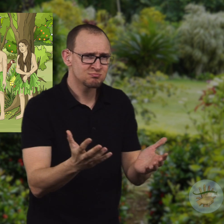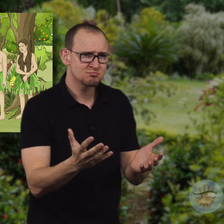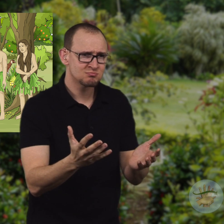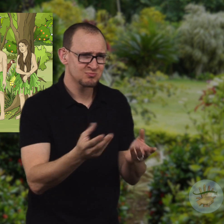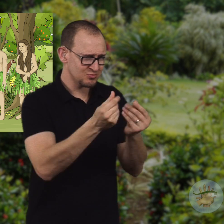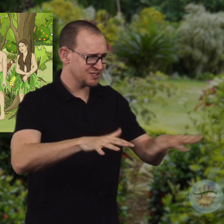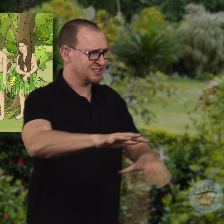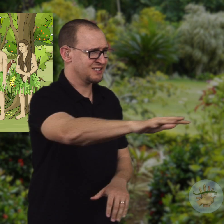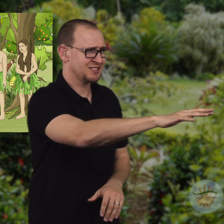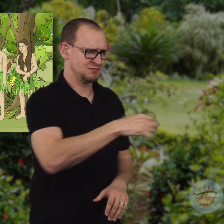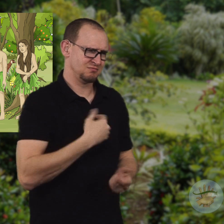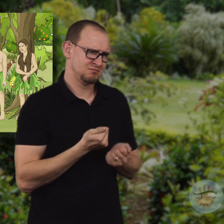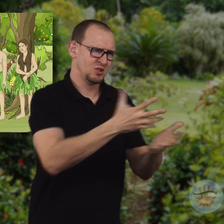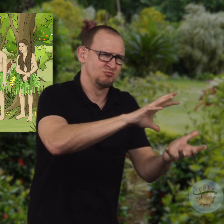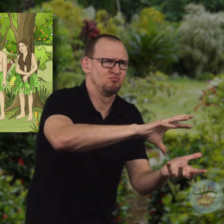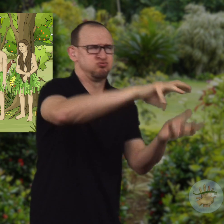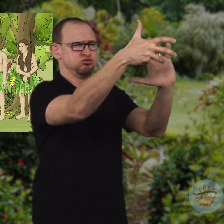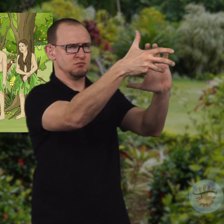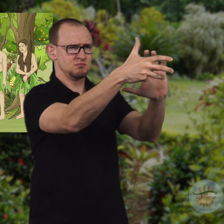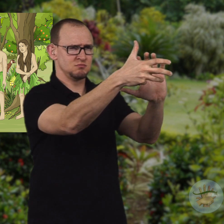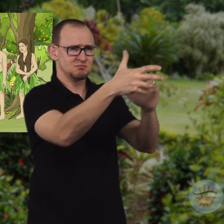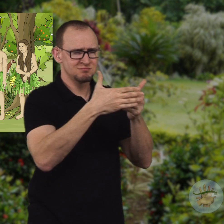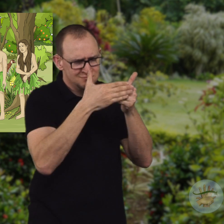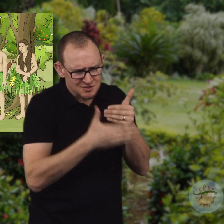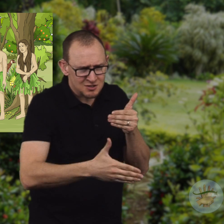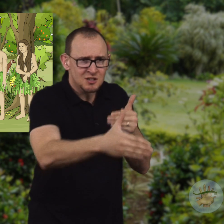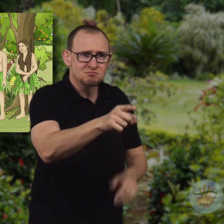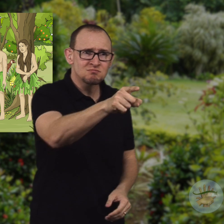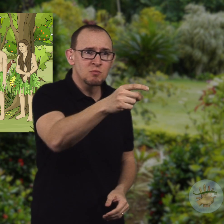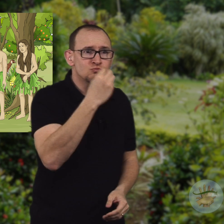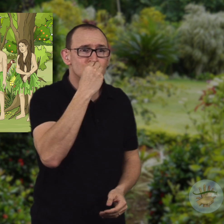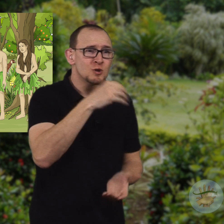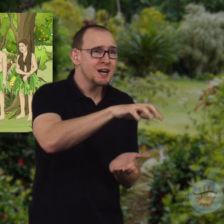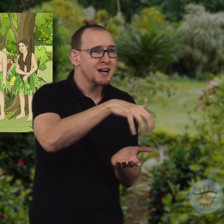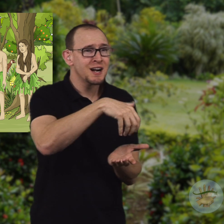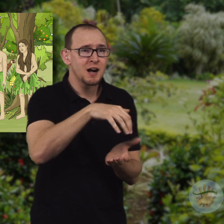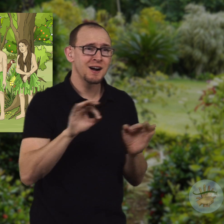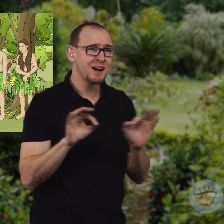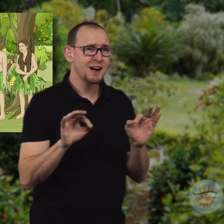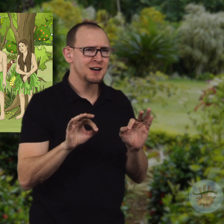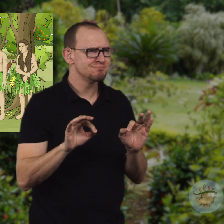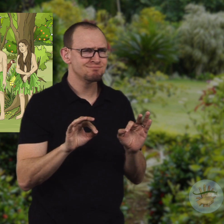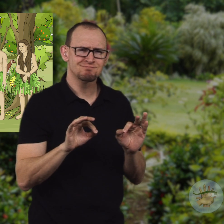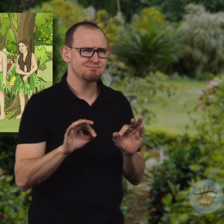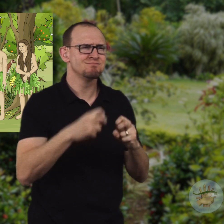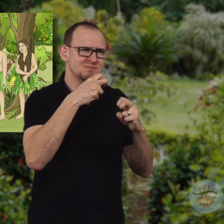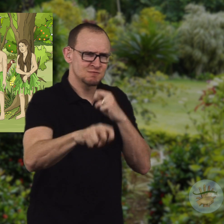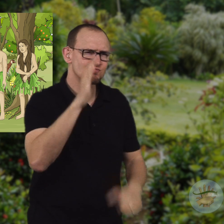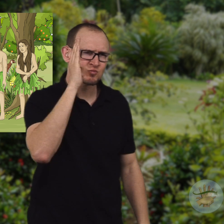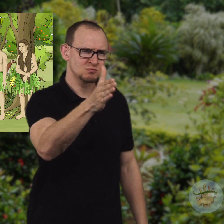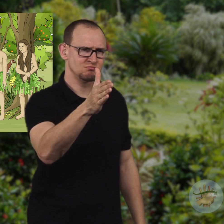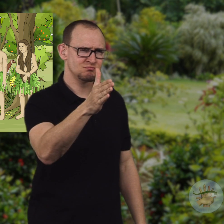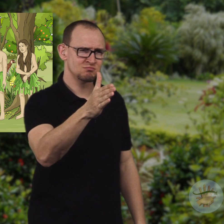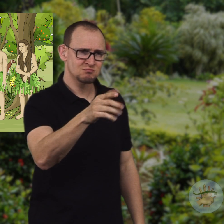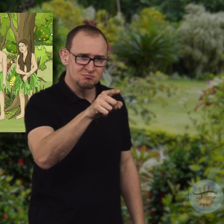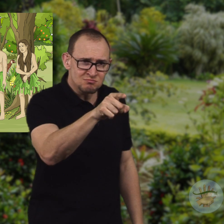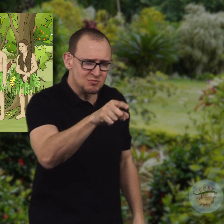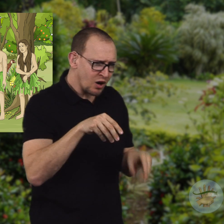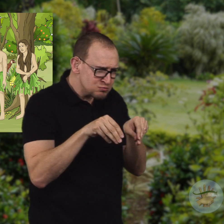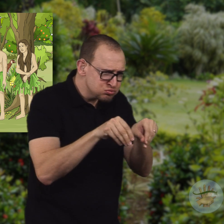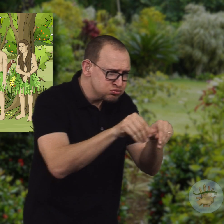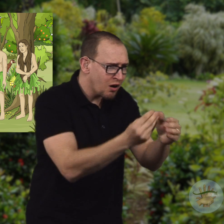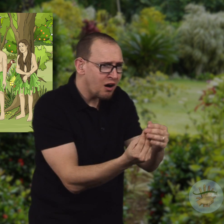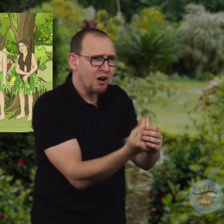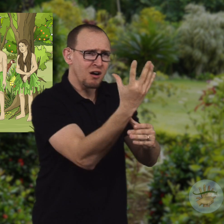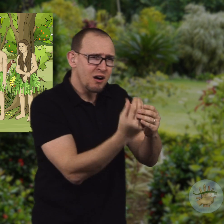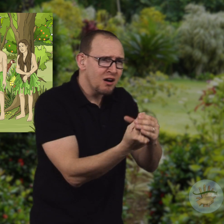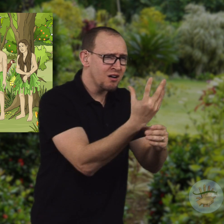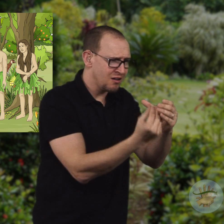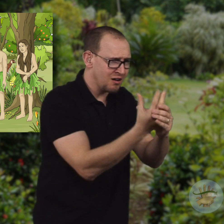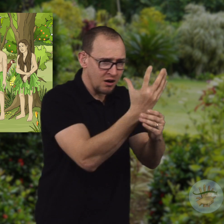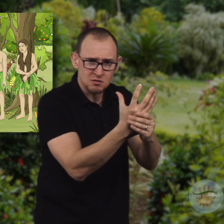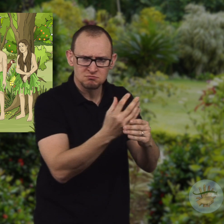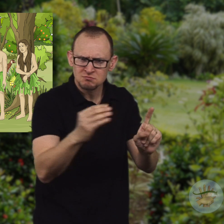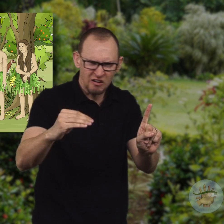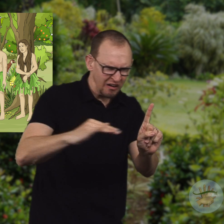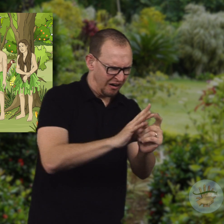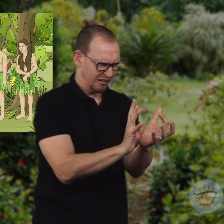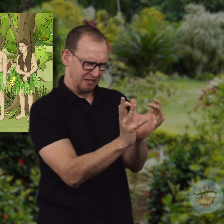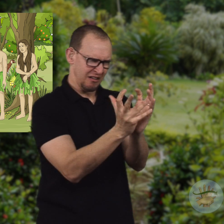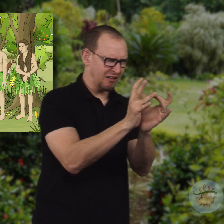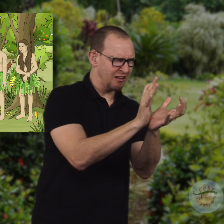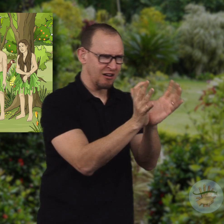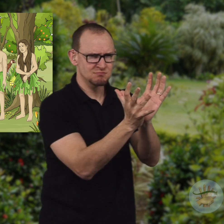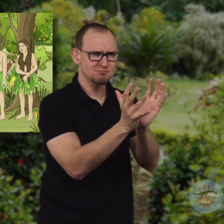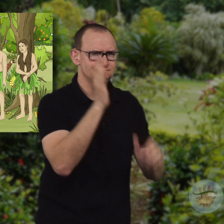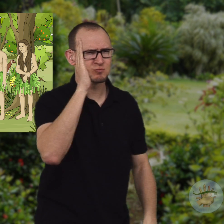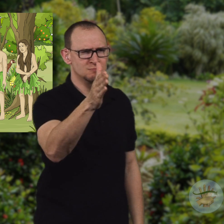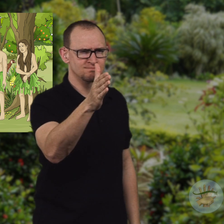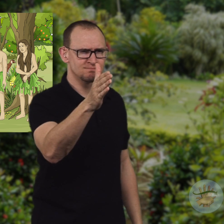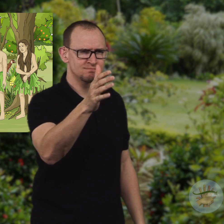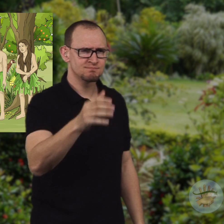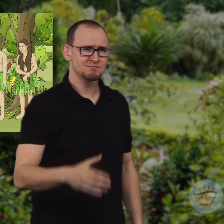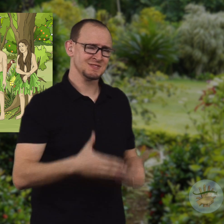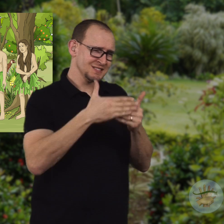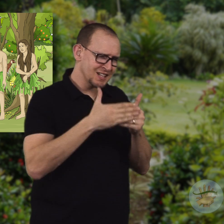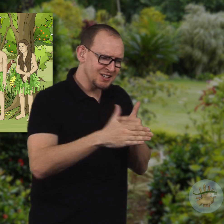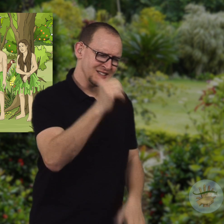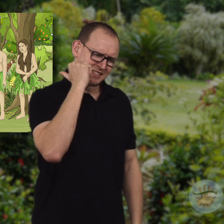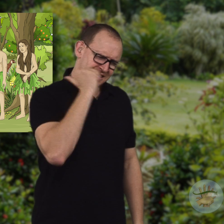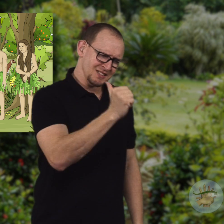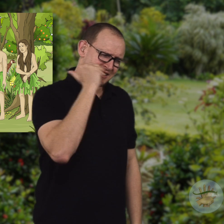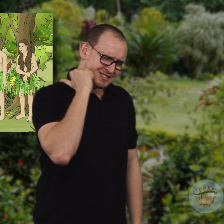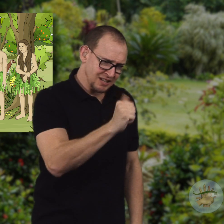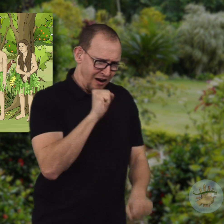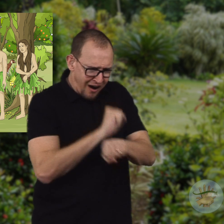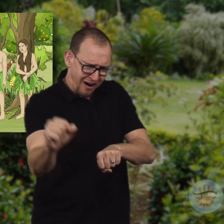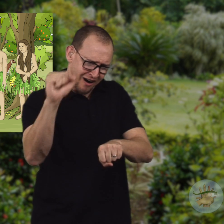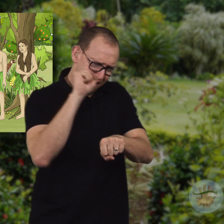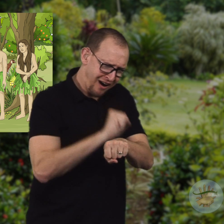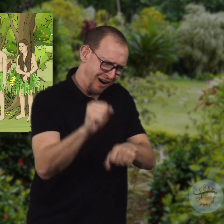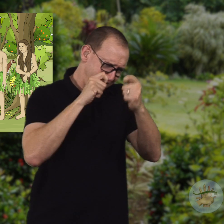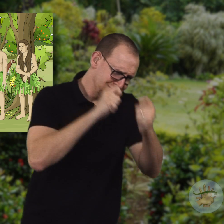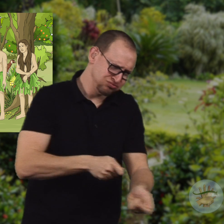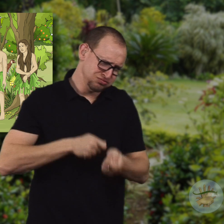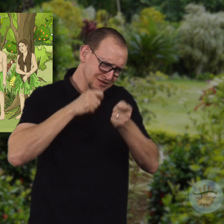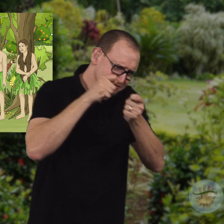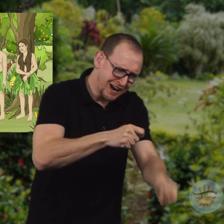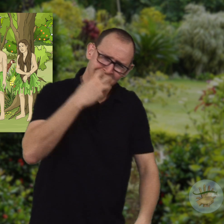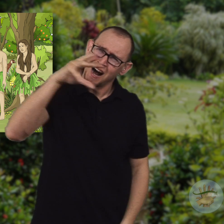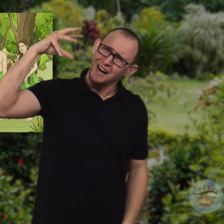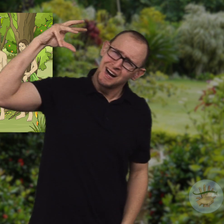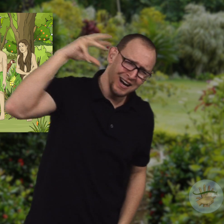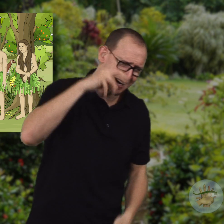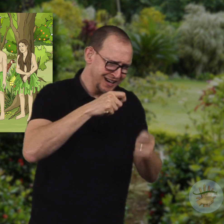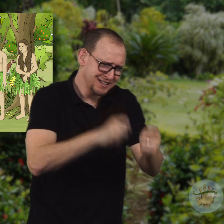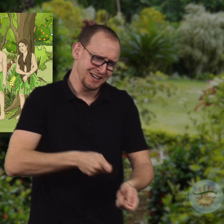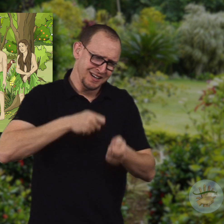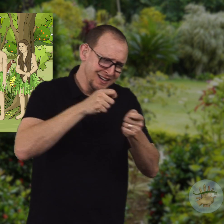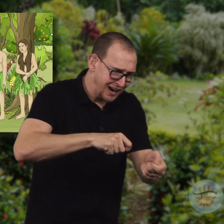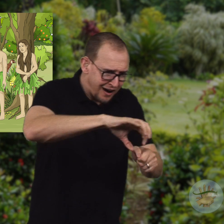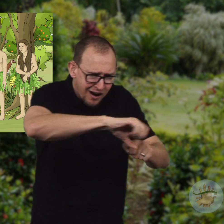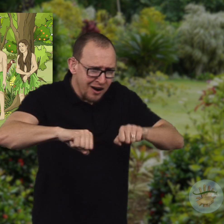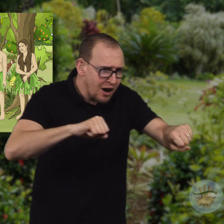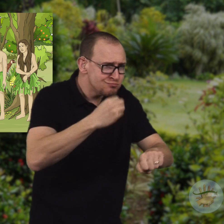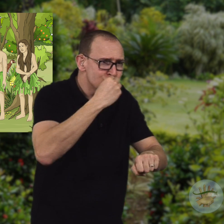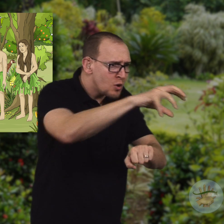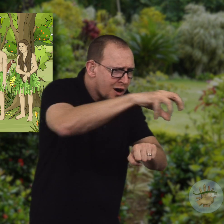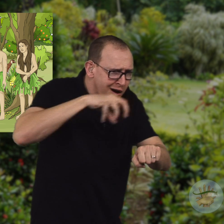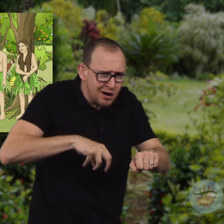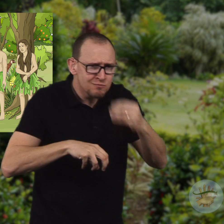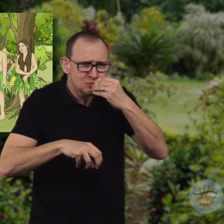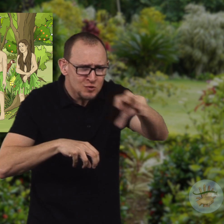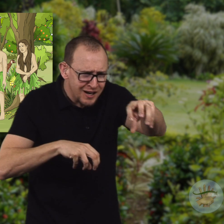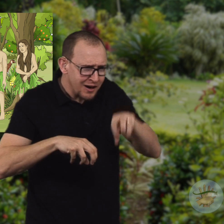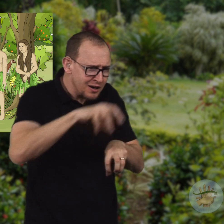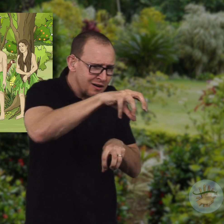through toil you will eat of it all the days of your life. Both thorns and thistles it will yield for you, and you will eat the plants of the field.